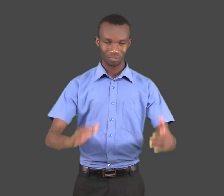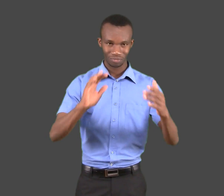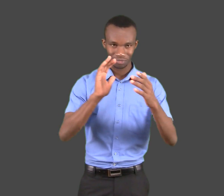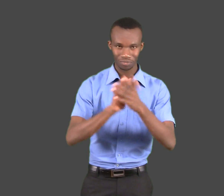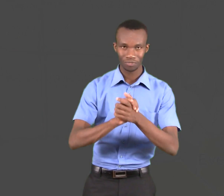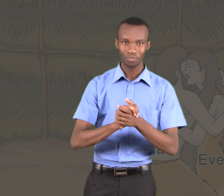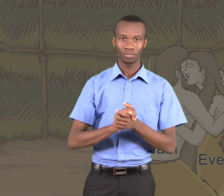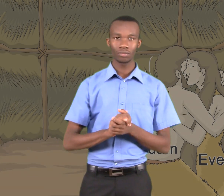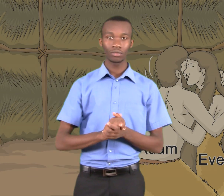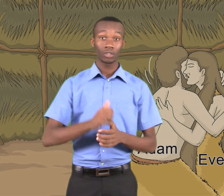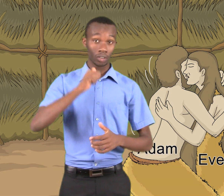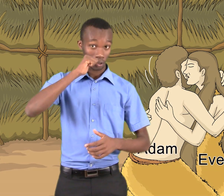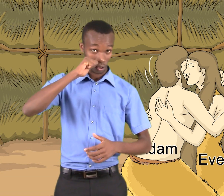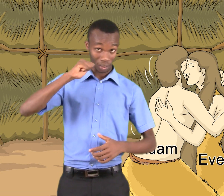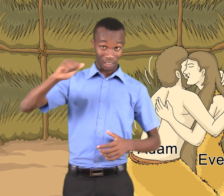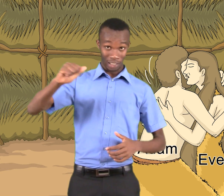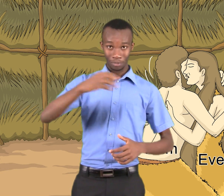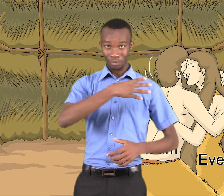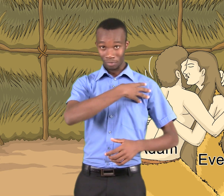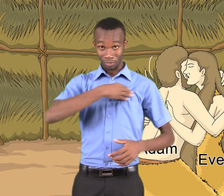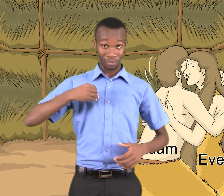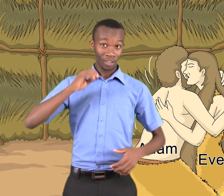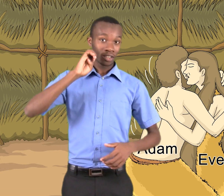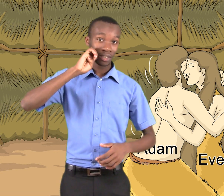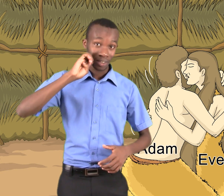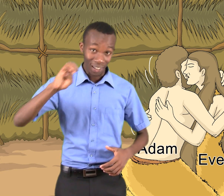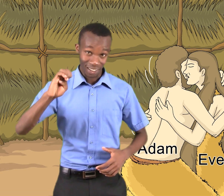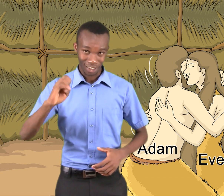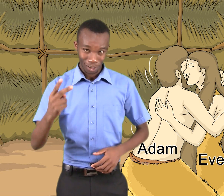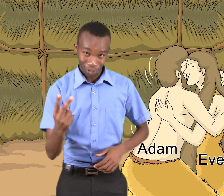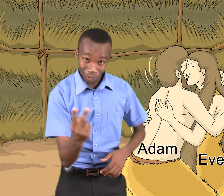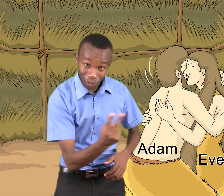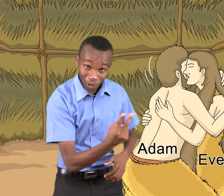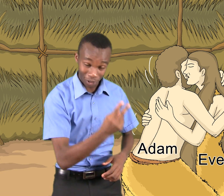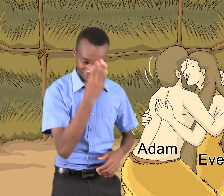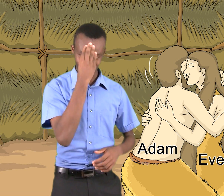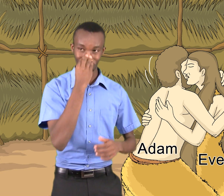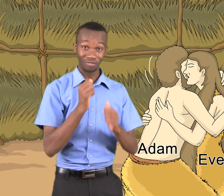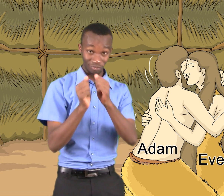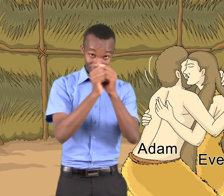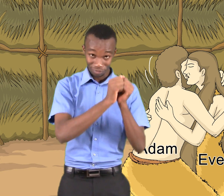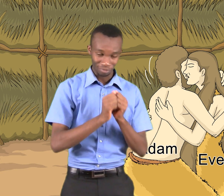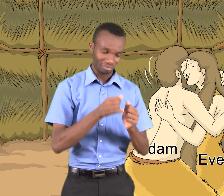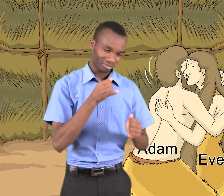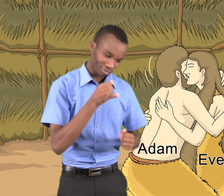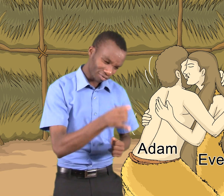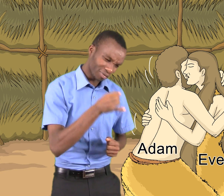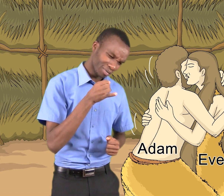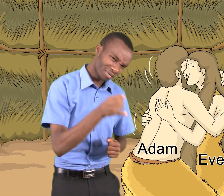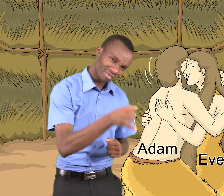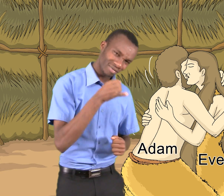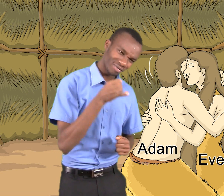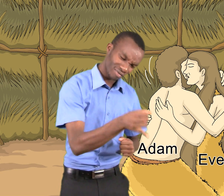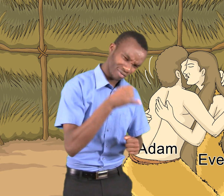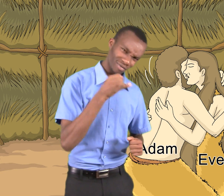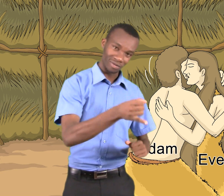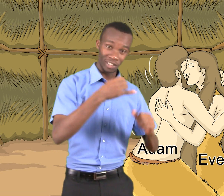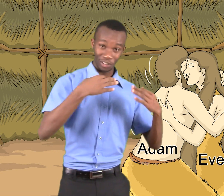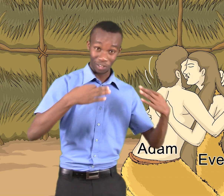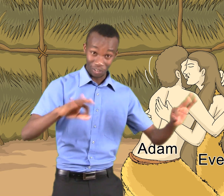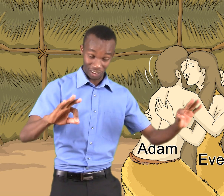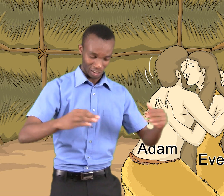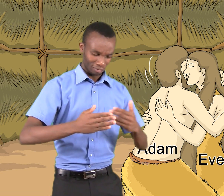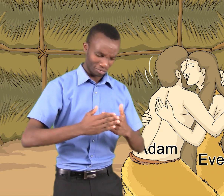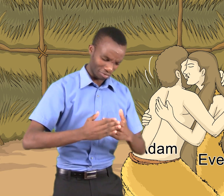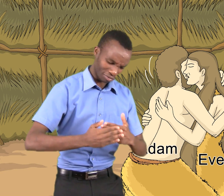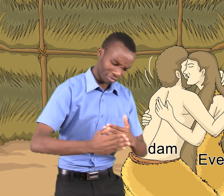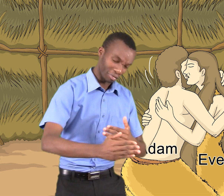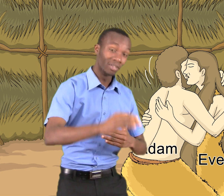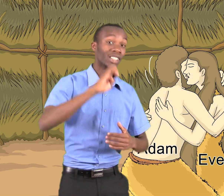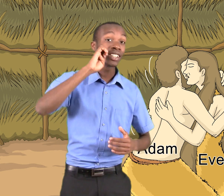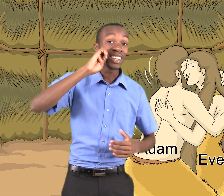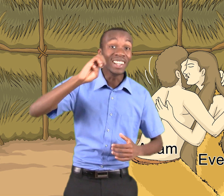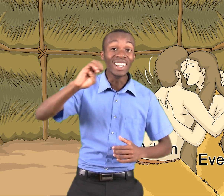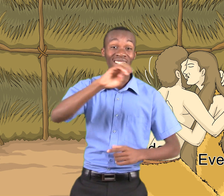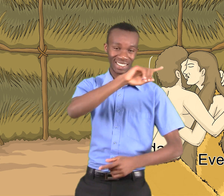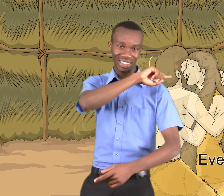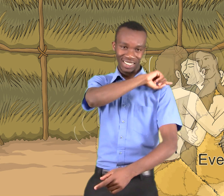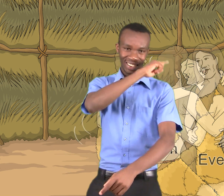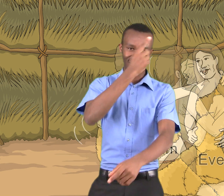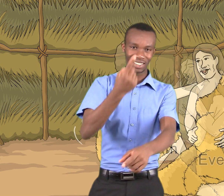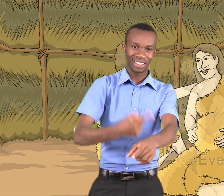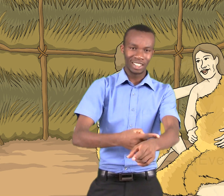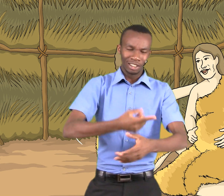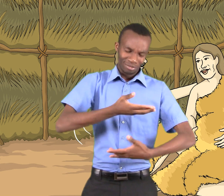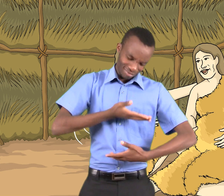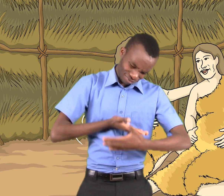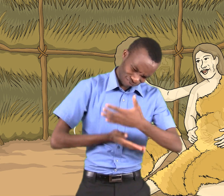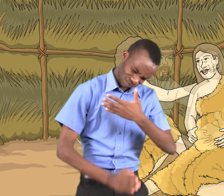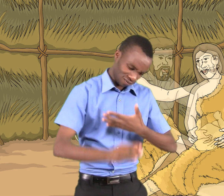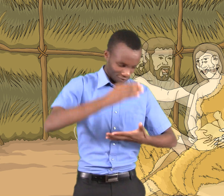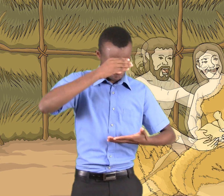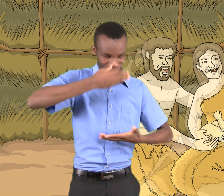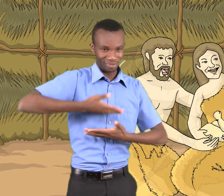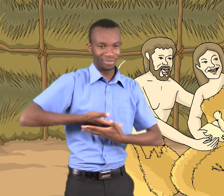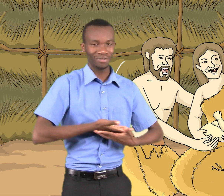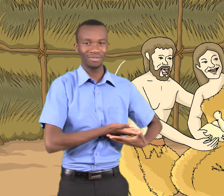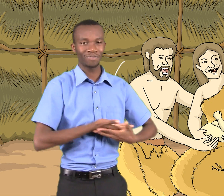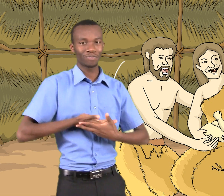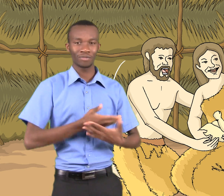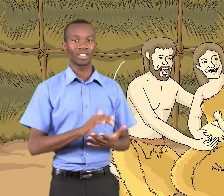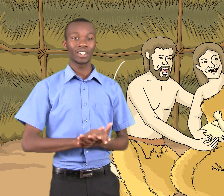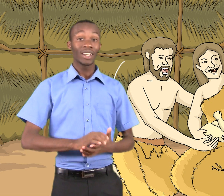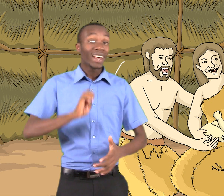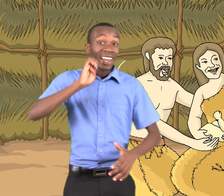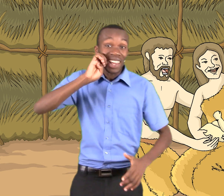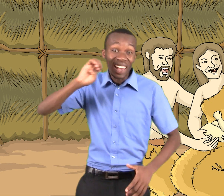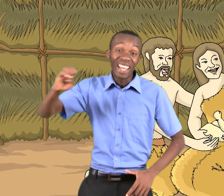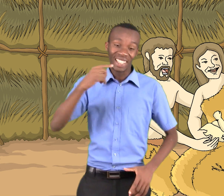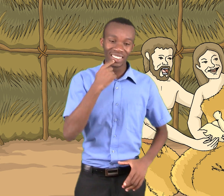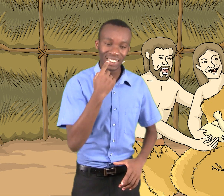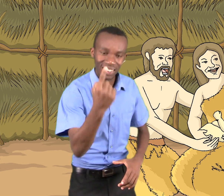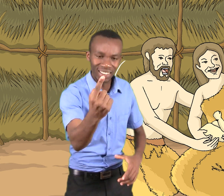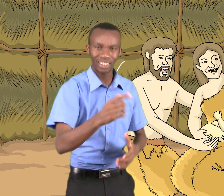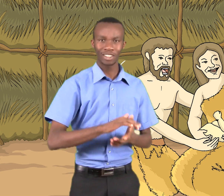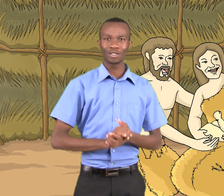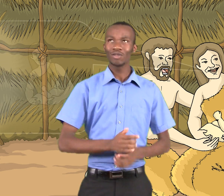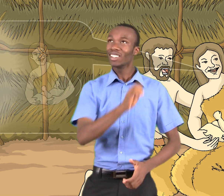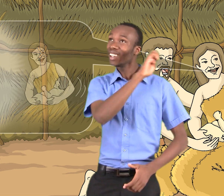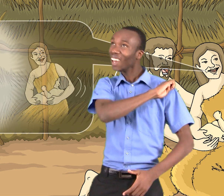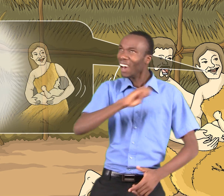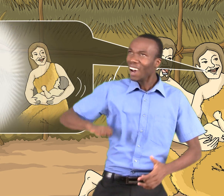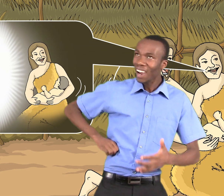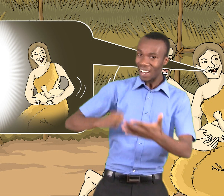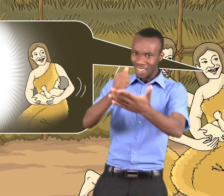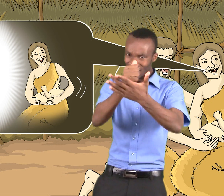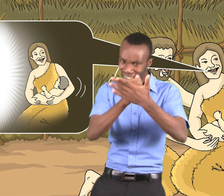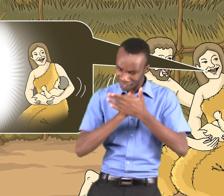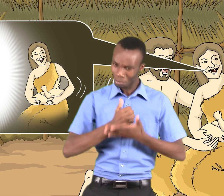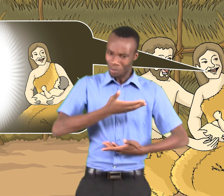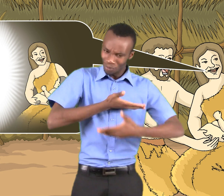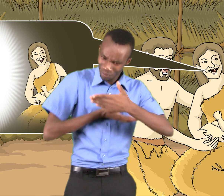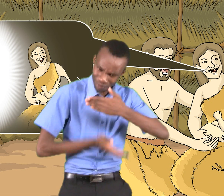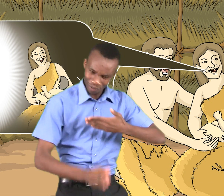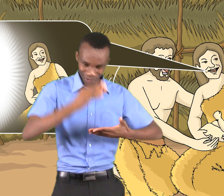And Adam had relations with his wife Eve, and she conceived and gave birth to Cain.